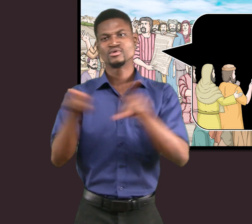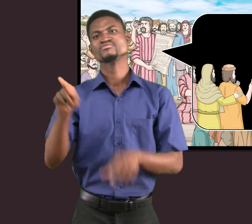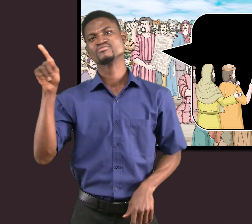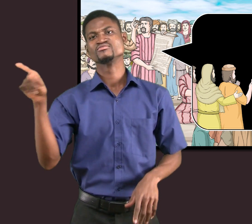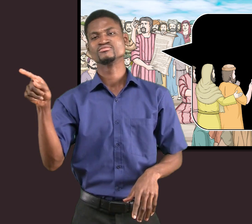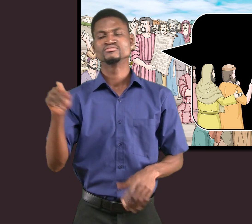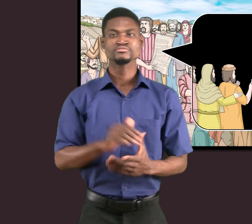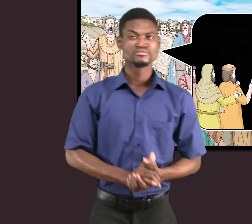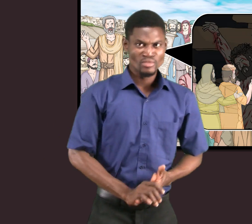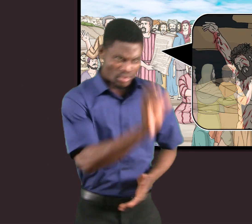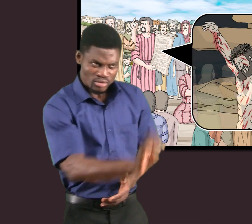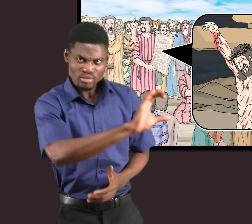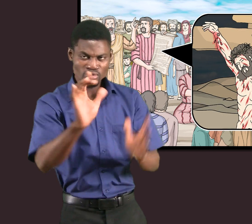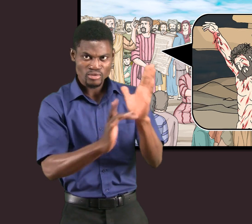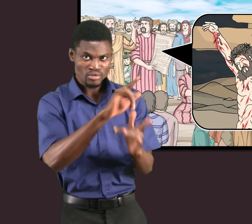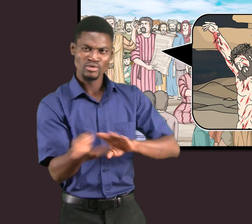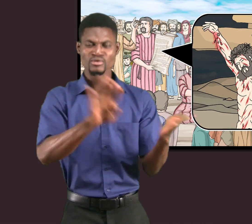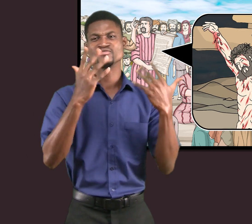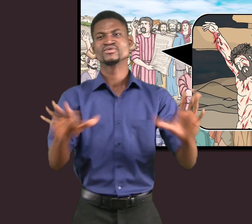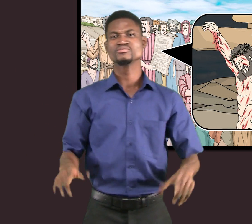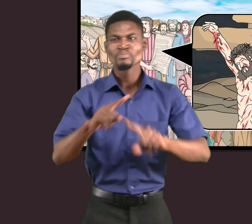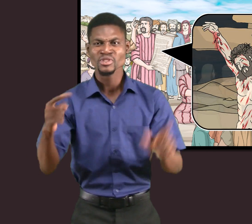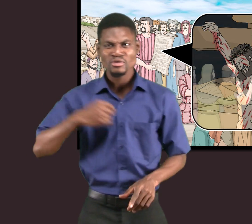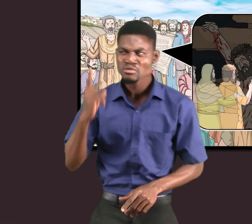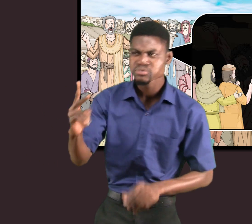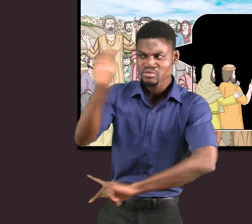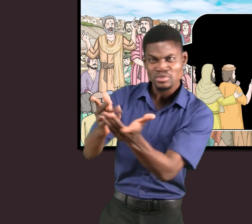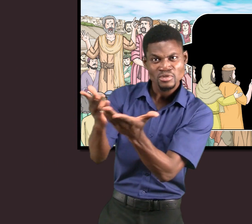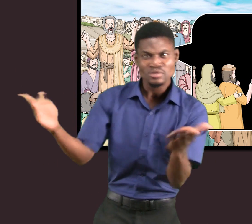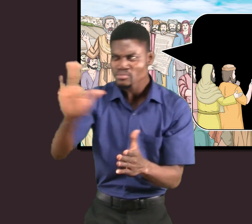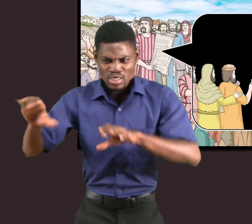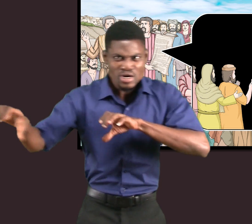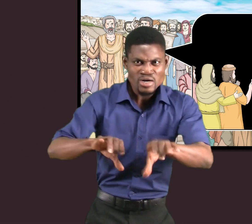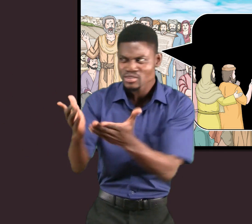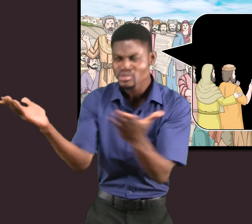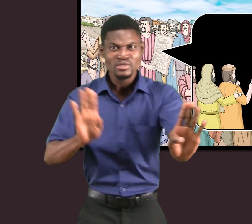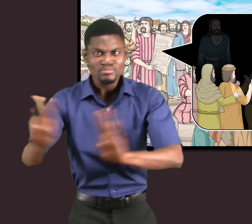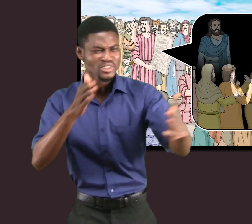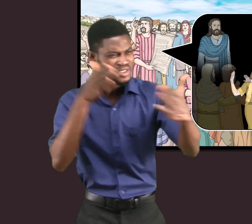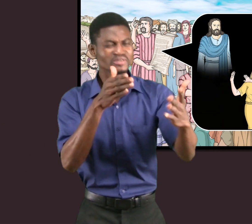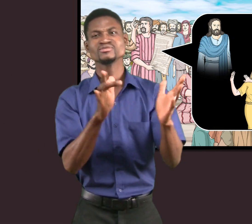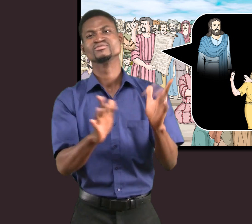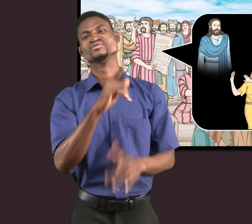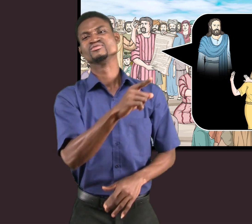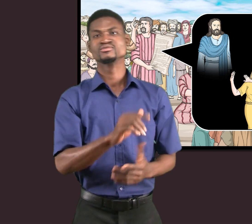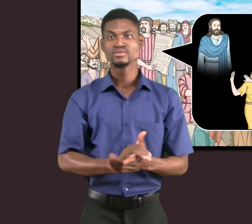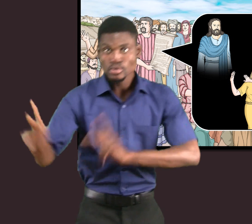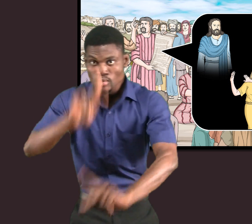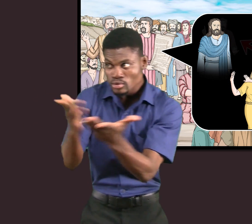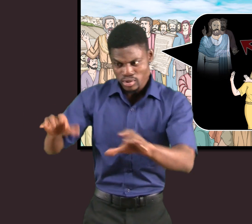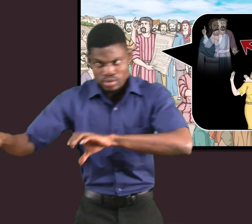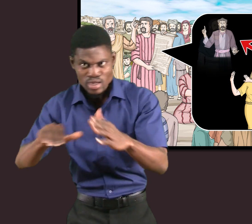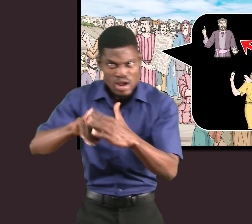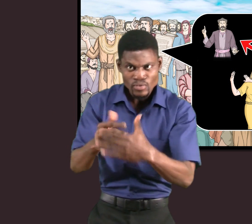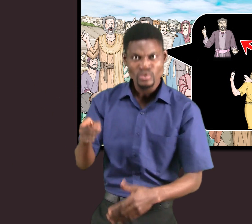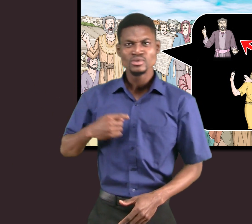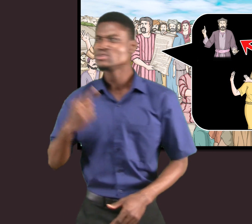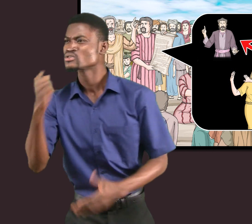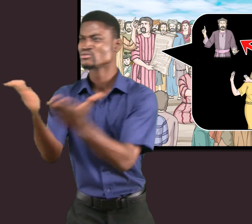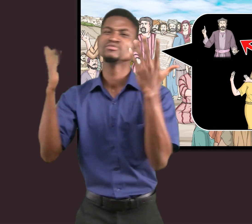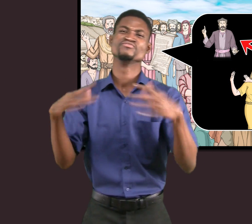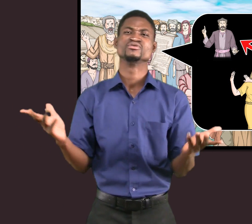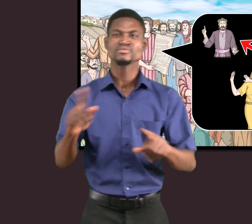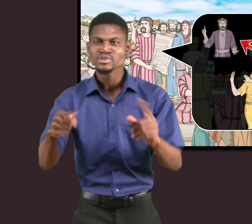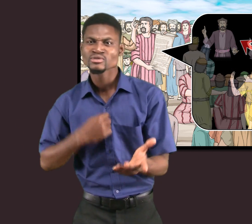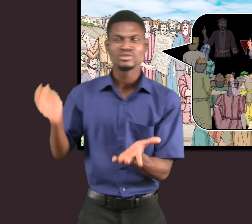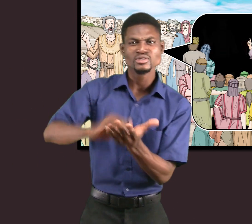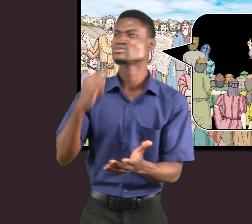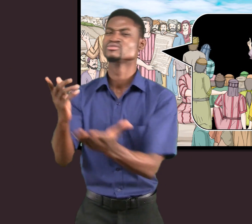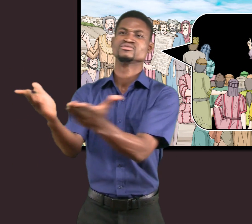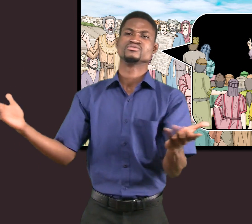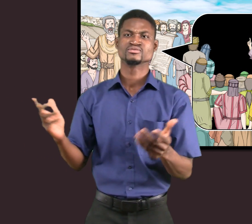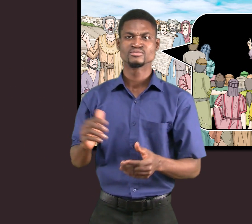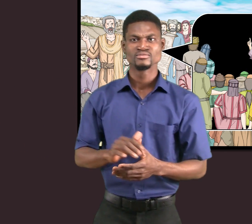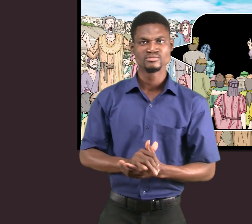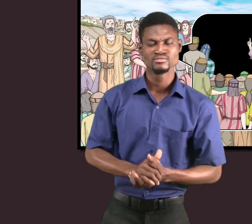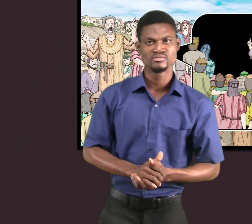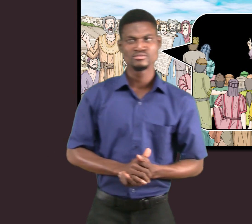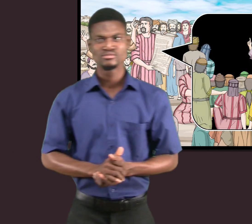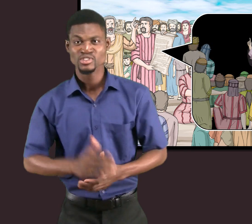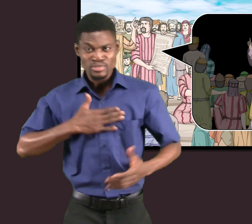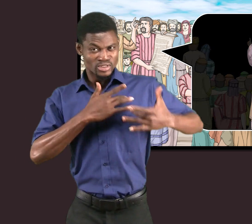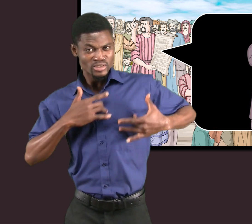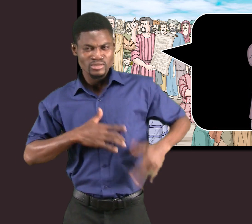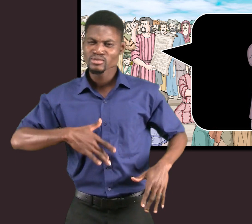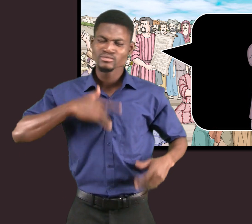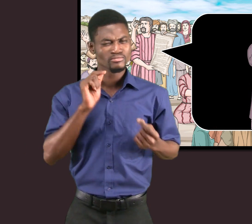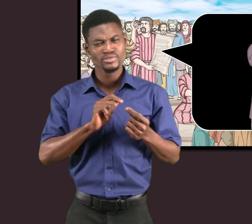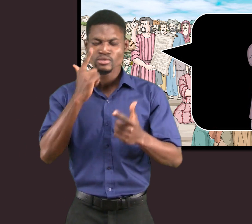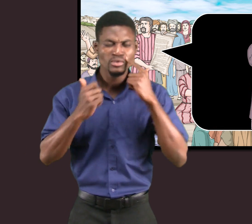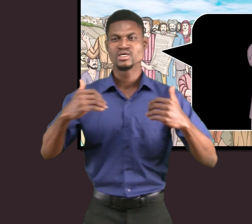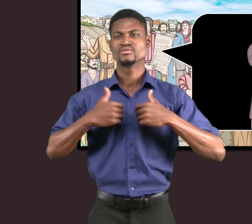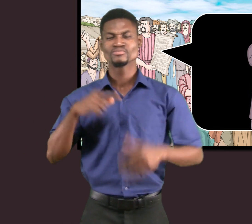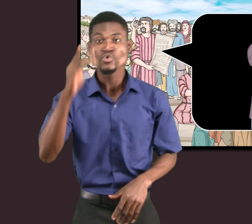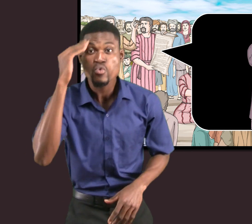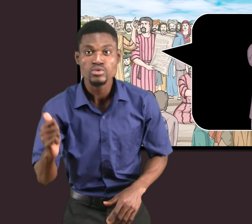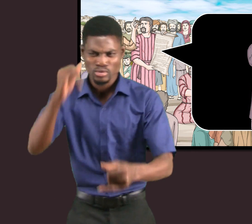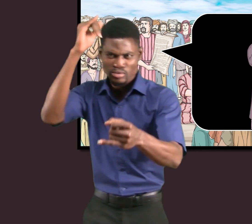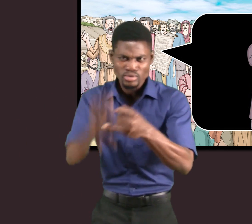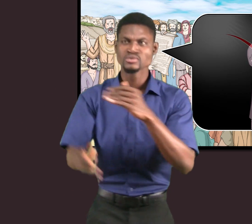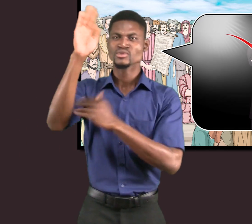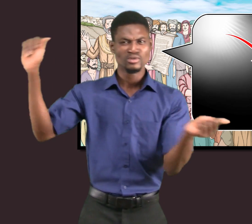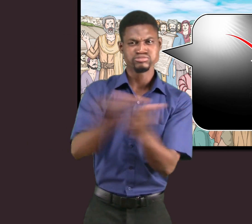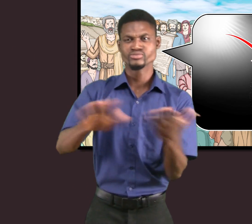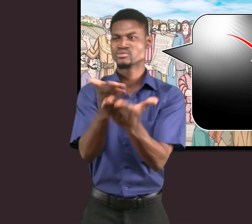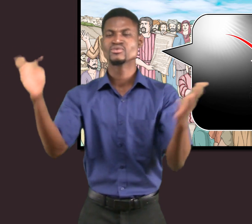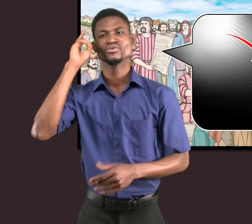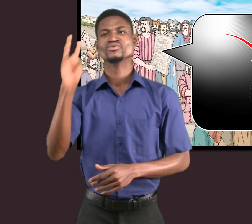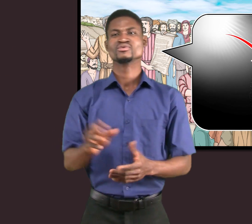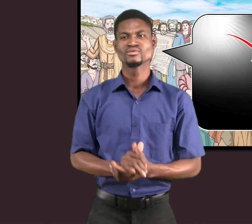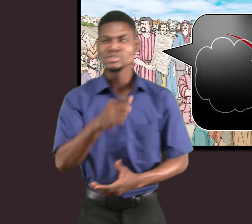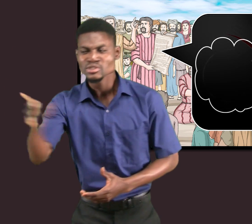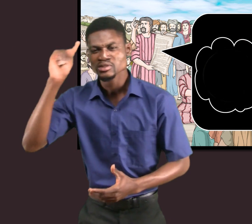For as I have often told you before, and now say again even with tears: Many live as enemies of the cross of Christ.